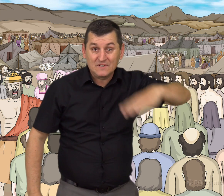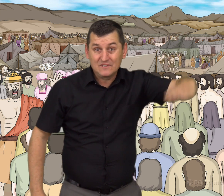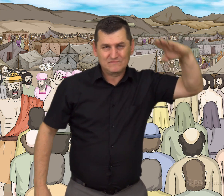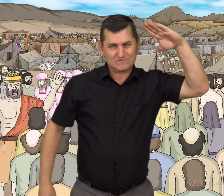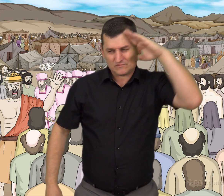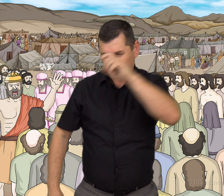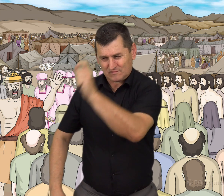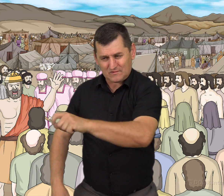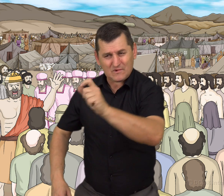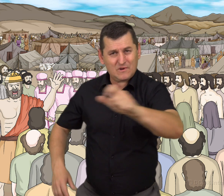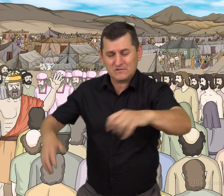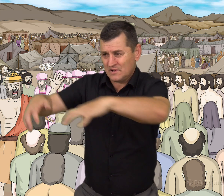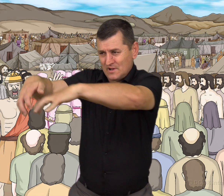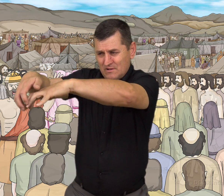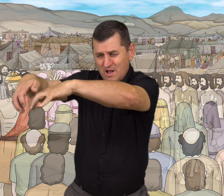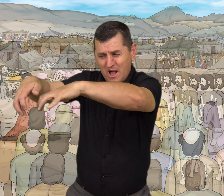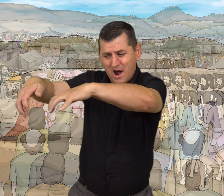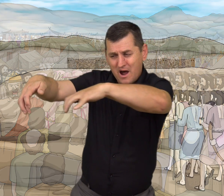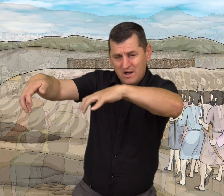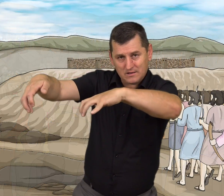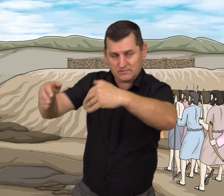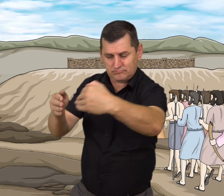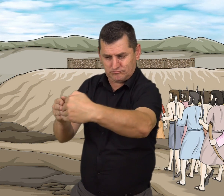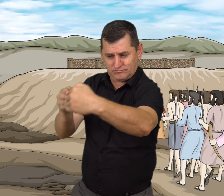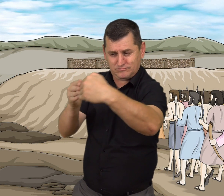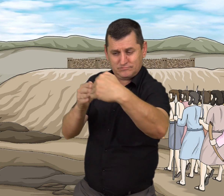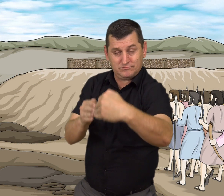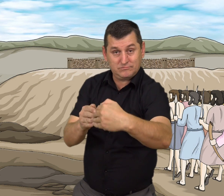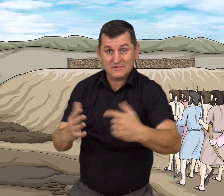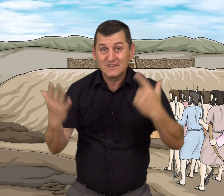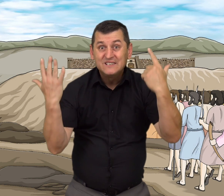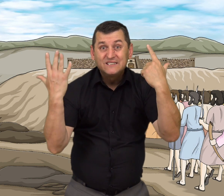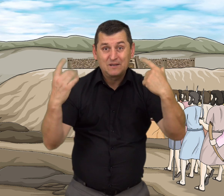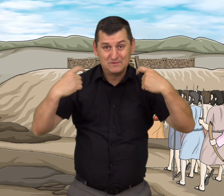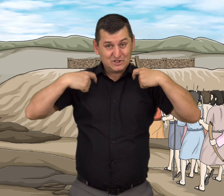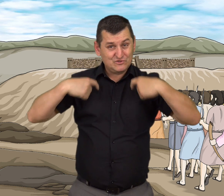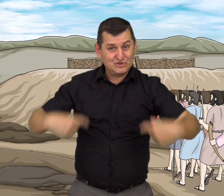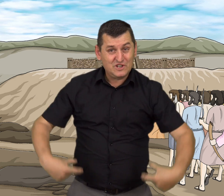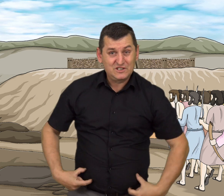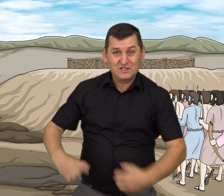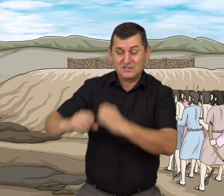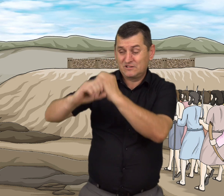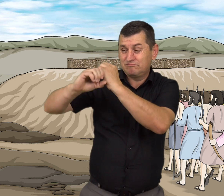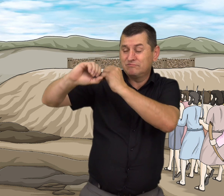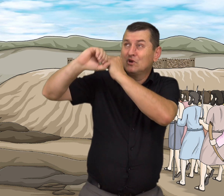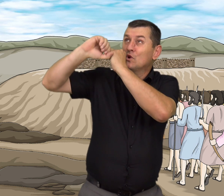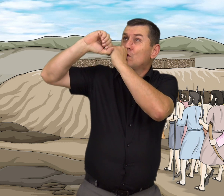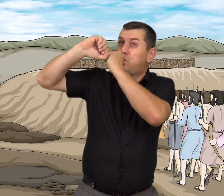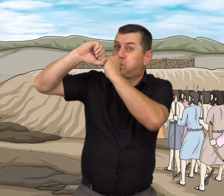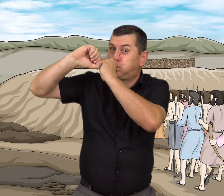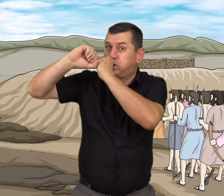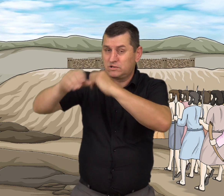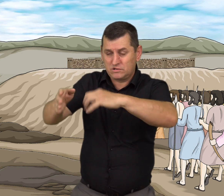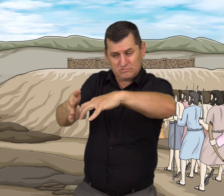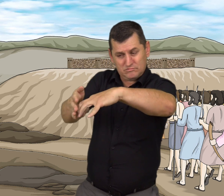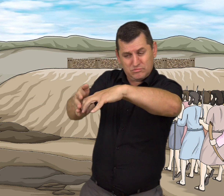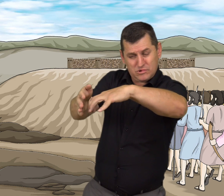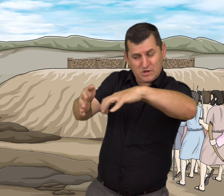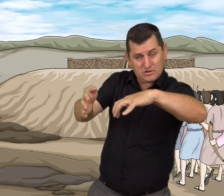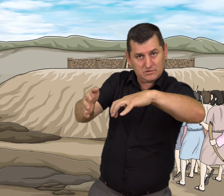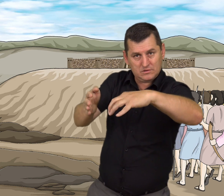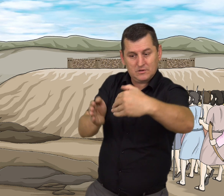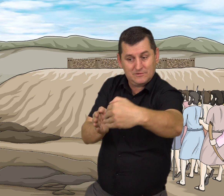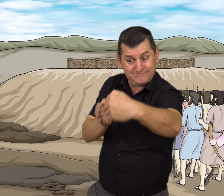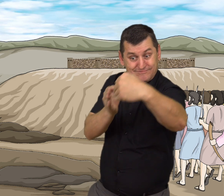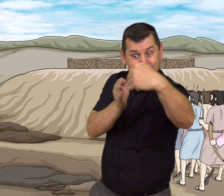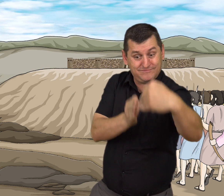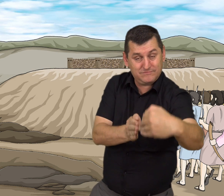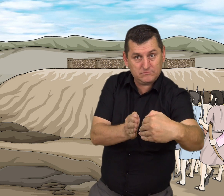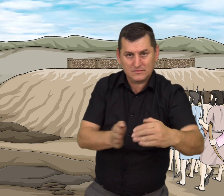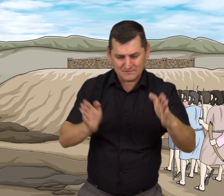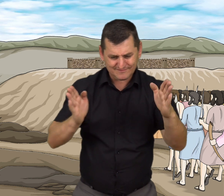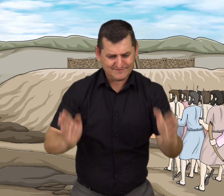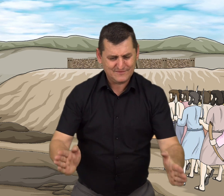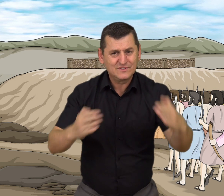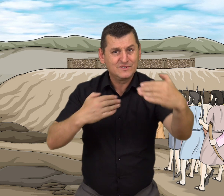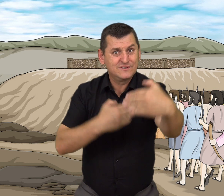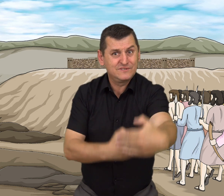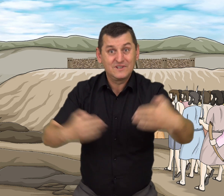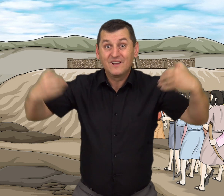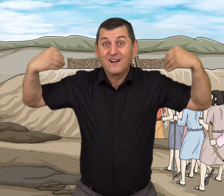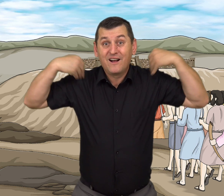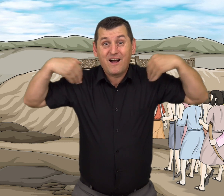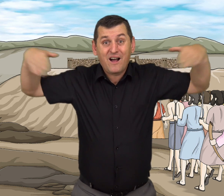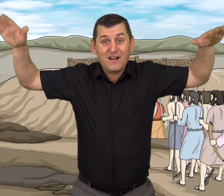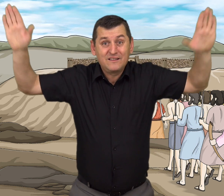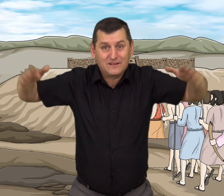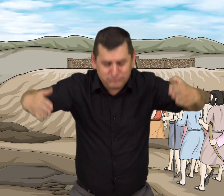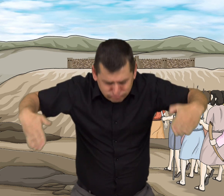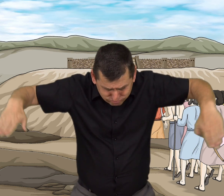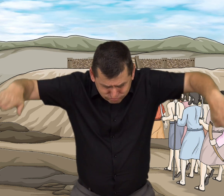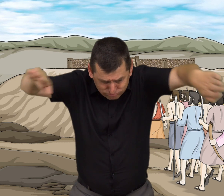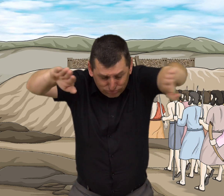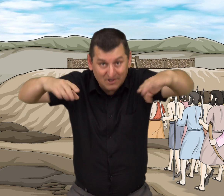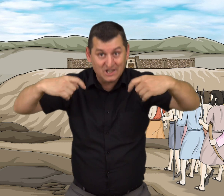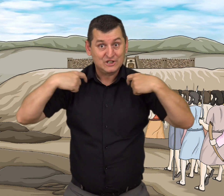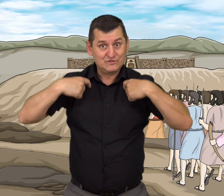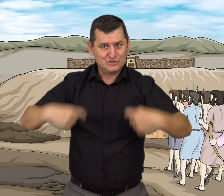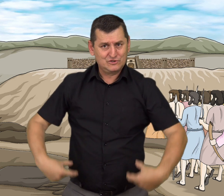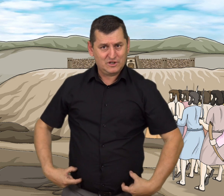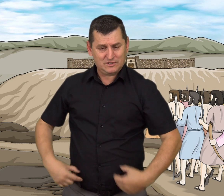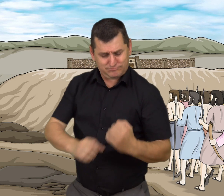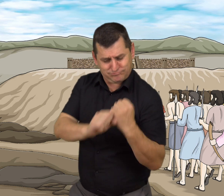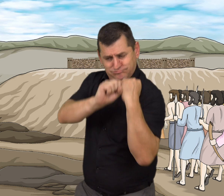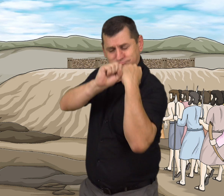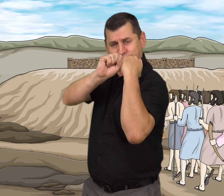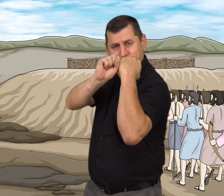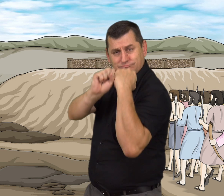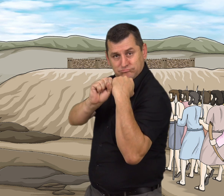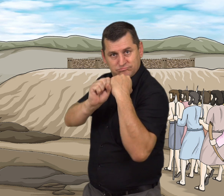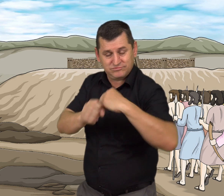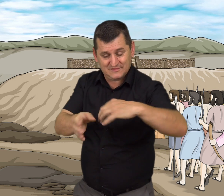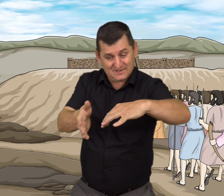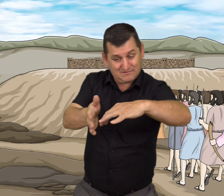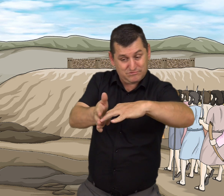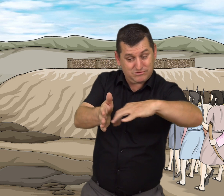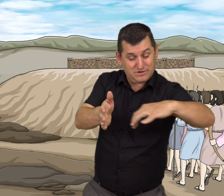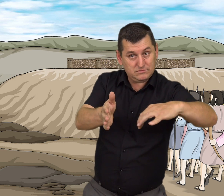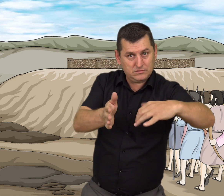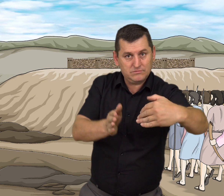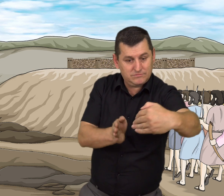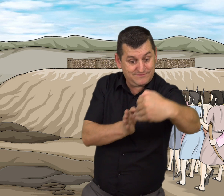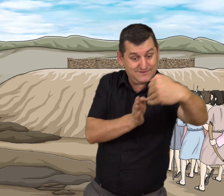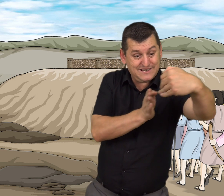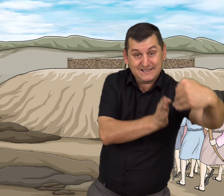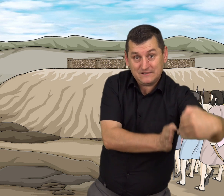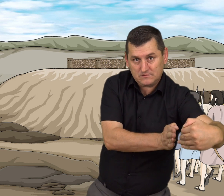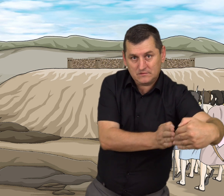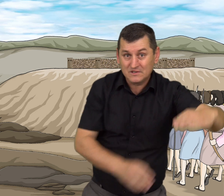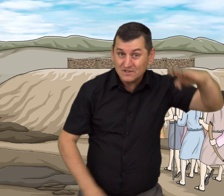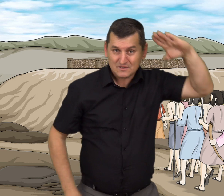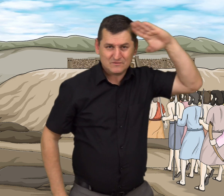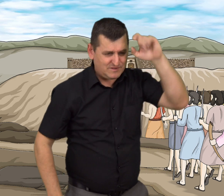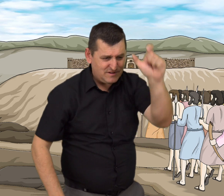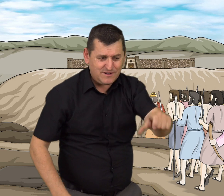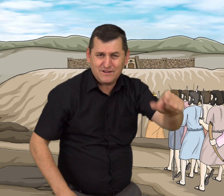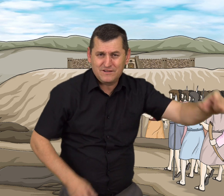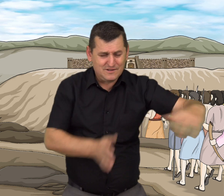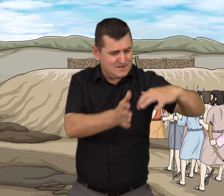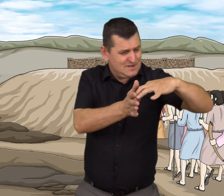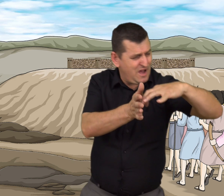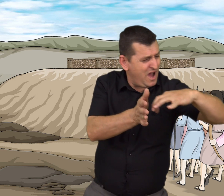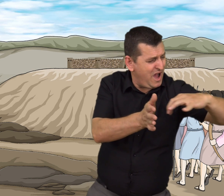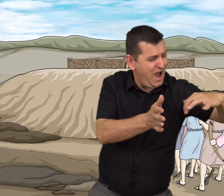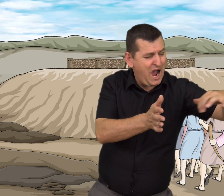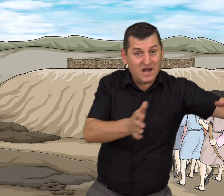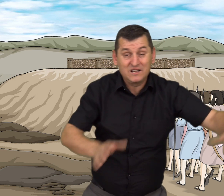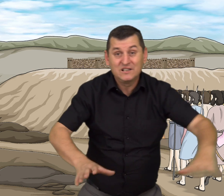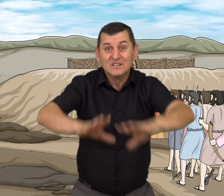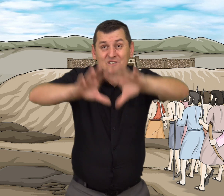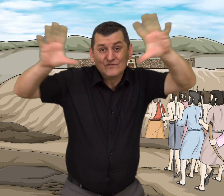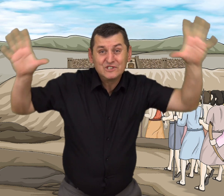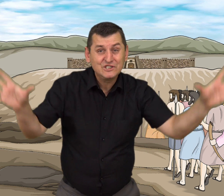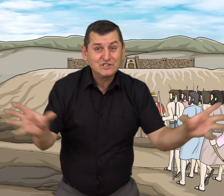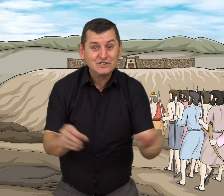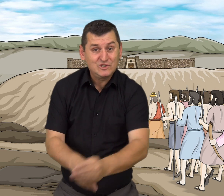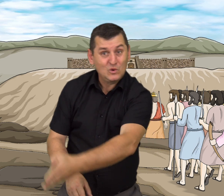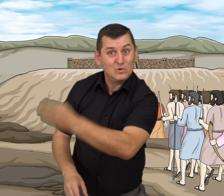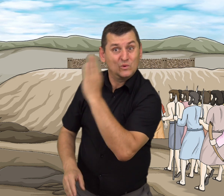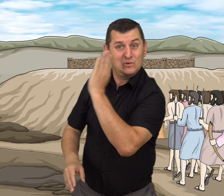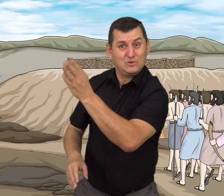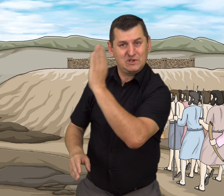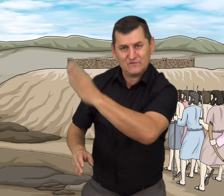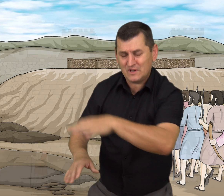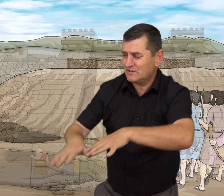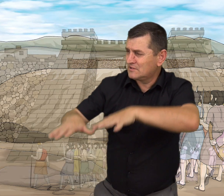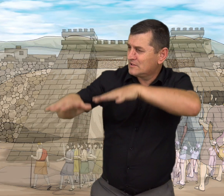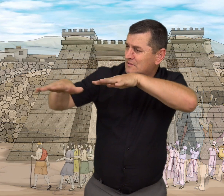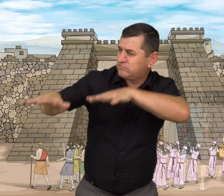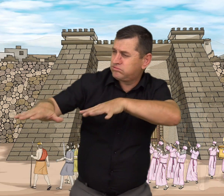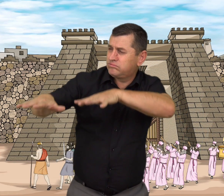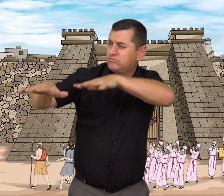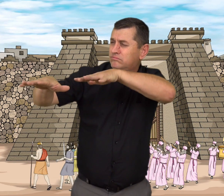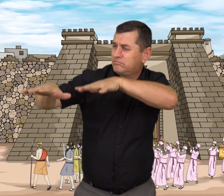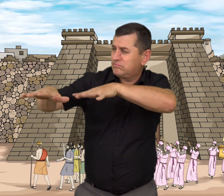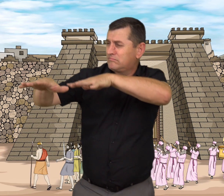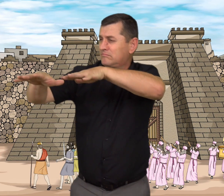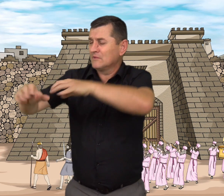After Joshua had spoken to the people, seven priests carrying seven rams’ horns before the LORD advanced and blew the horns, and the ark of the covenant of the LORD followed them. While the horns continued to sound, the armed troops marched ahead of the priests who blew the horns, and the rear guard followed the ark.